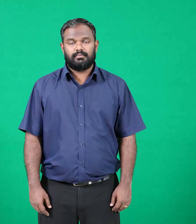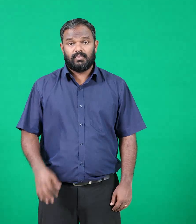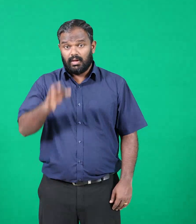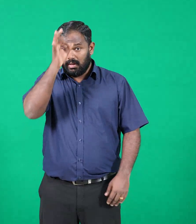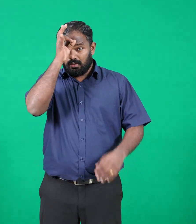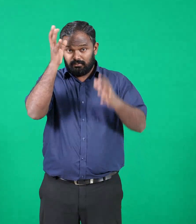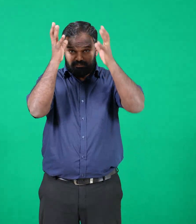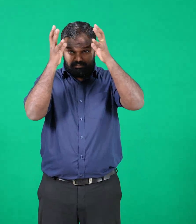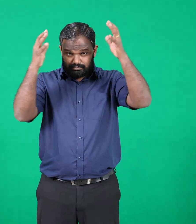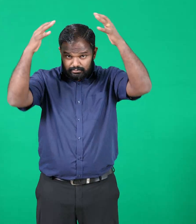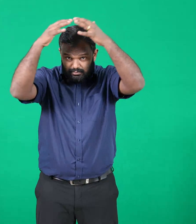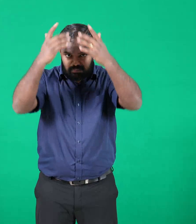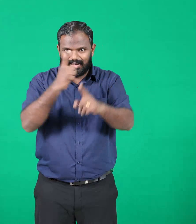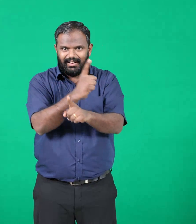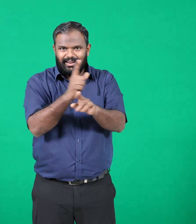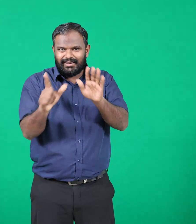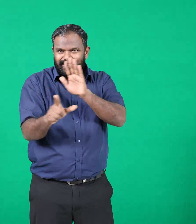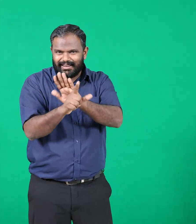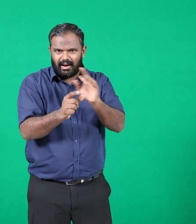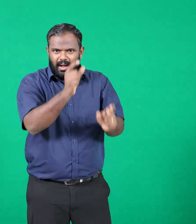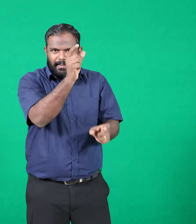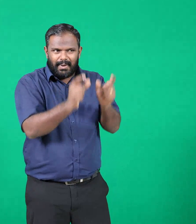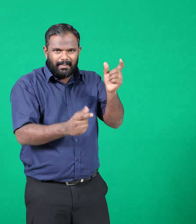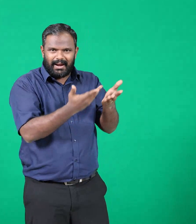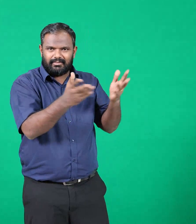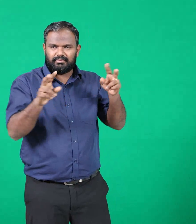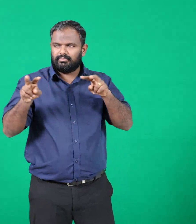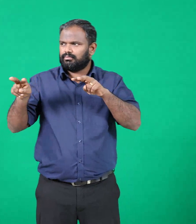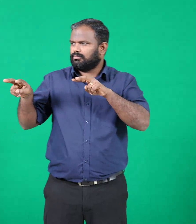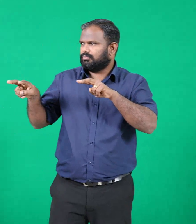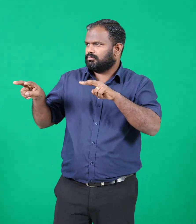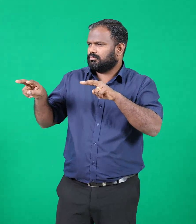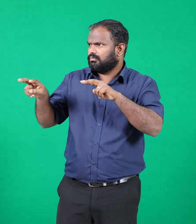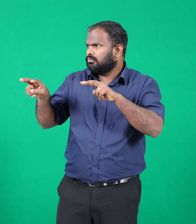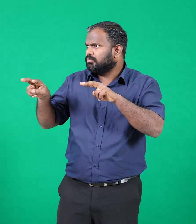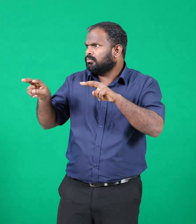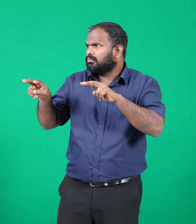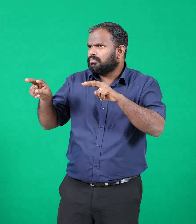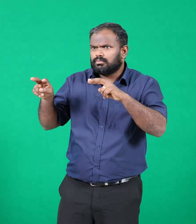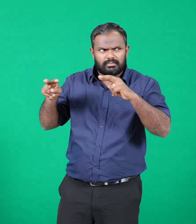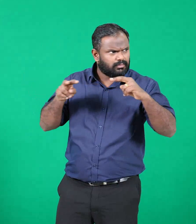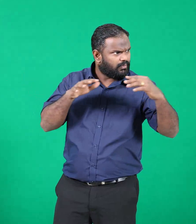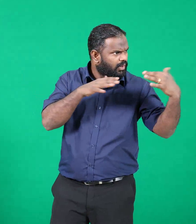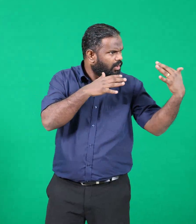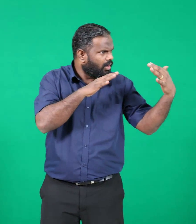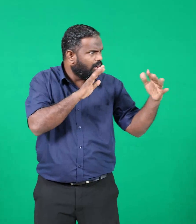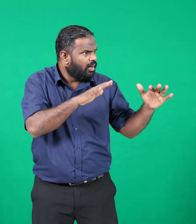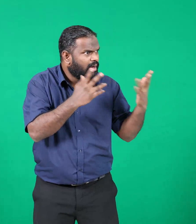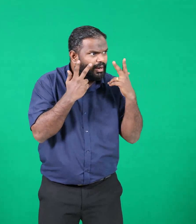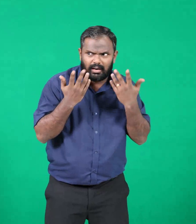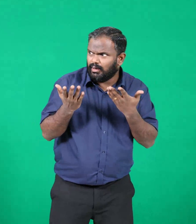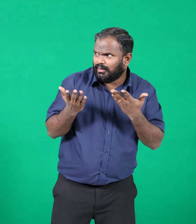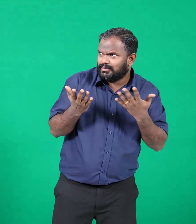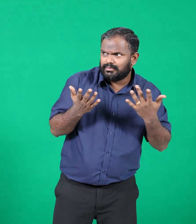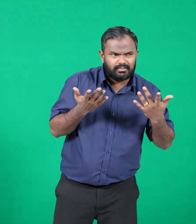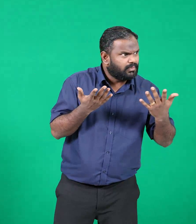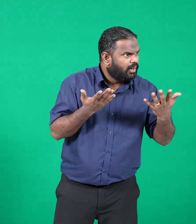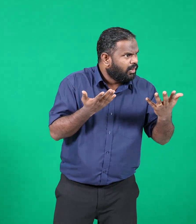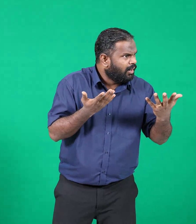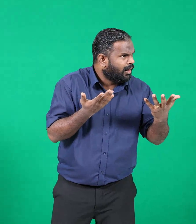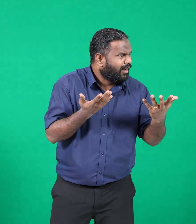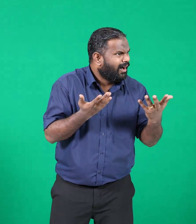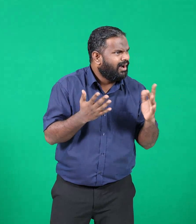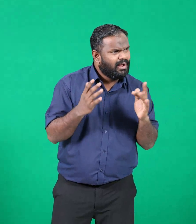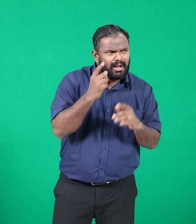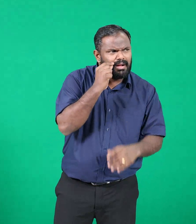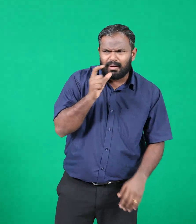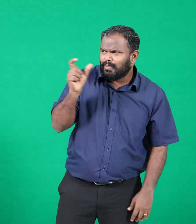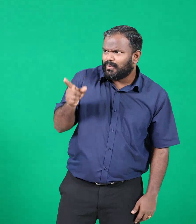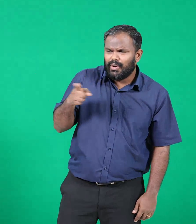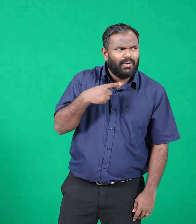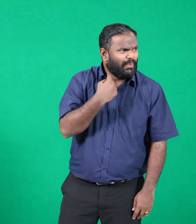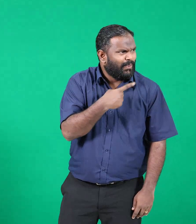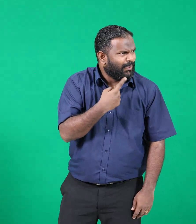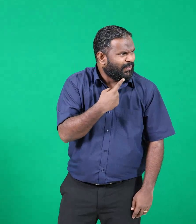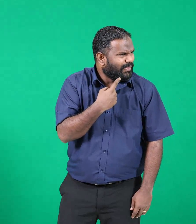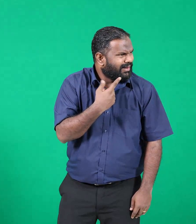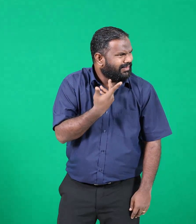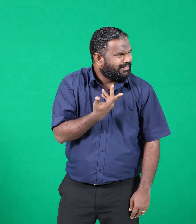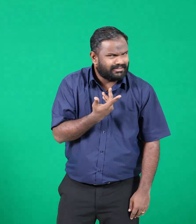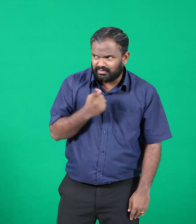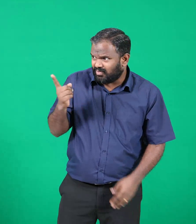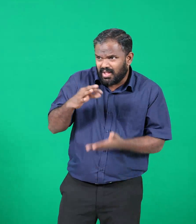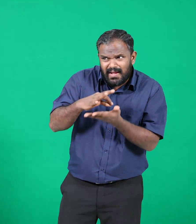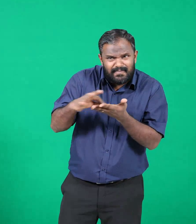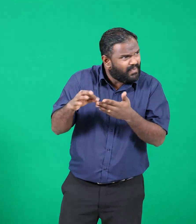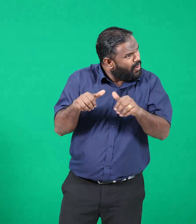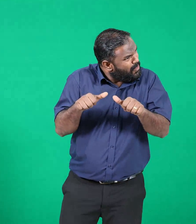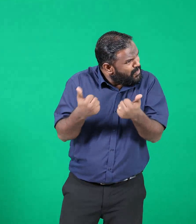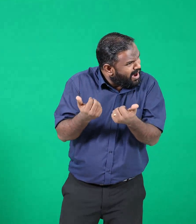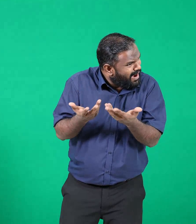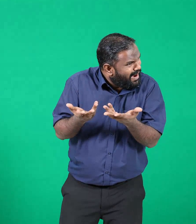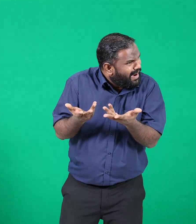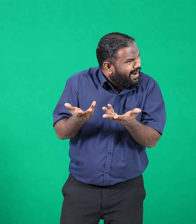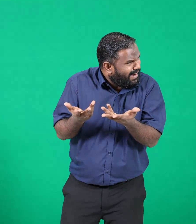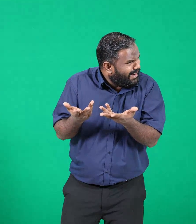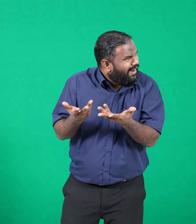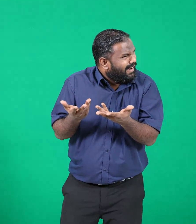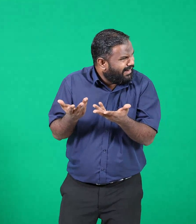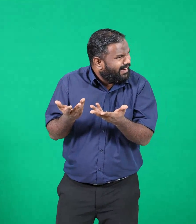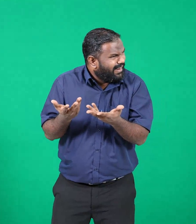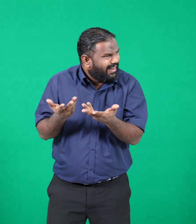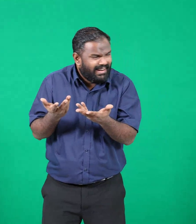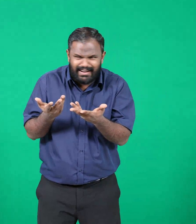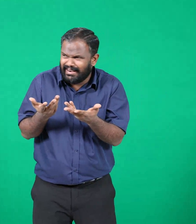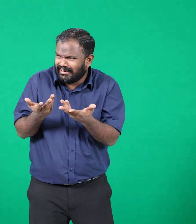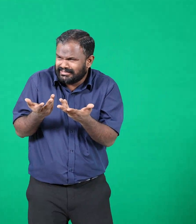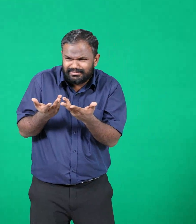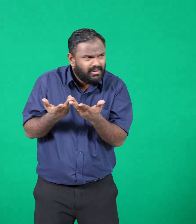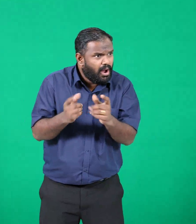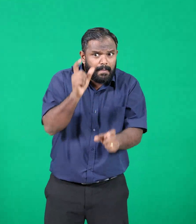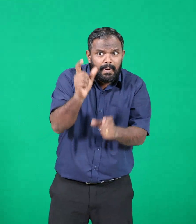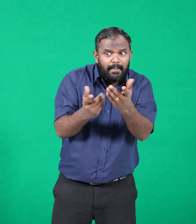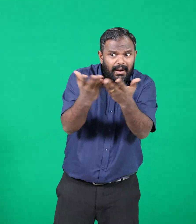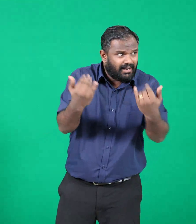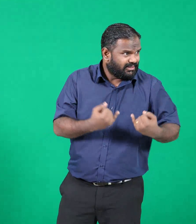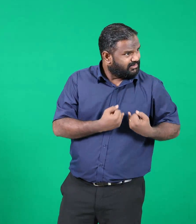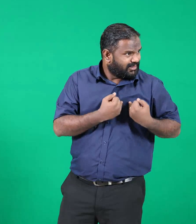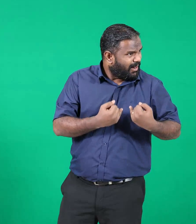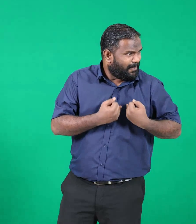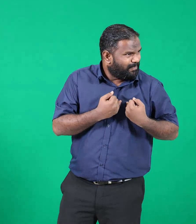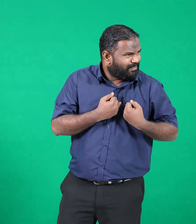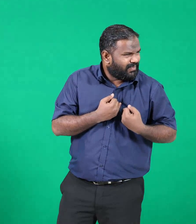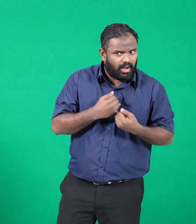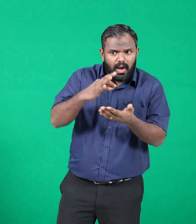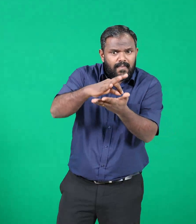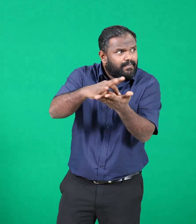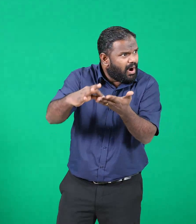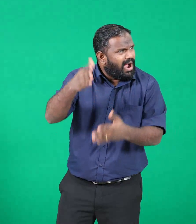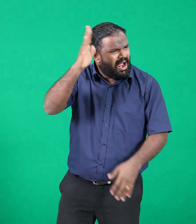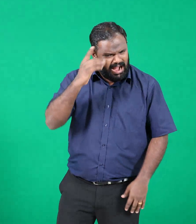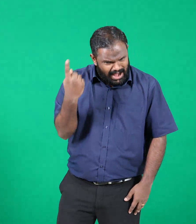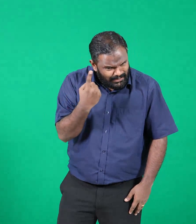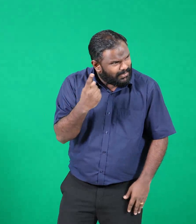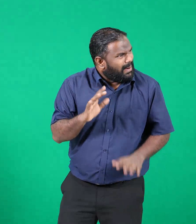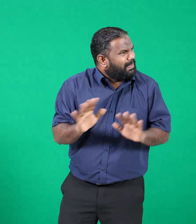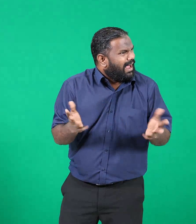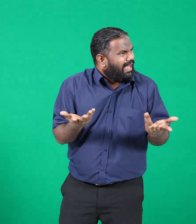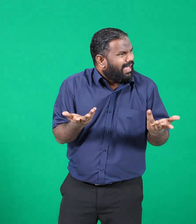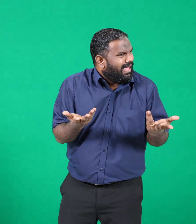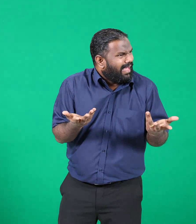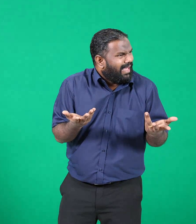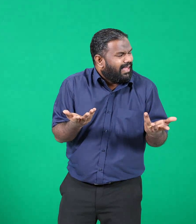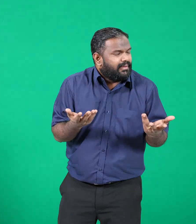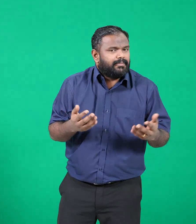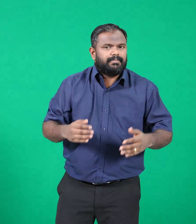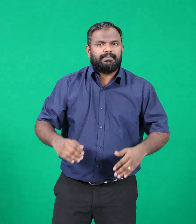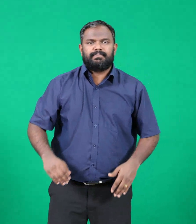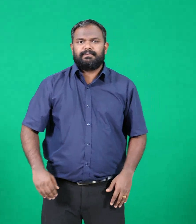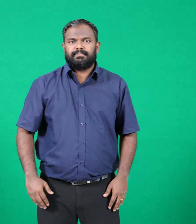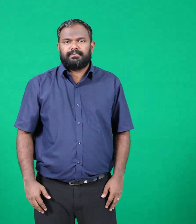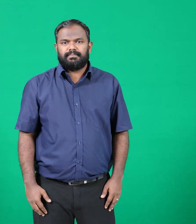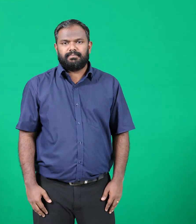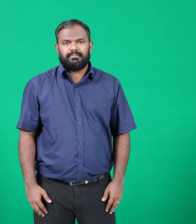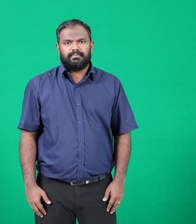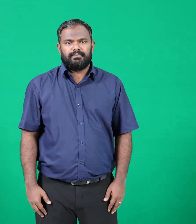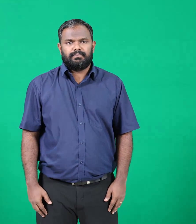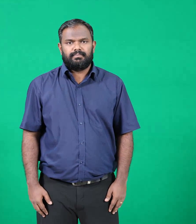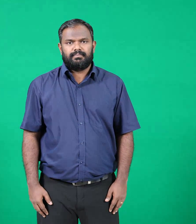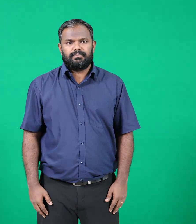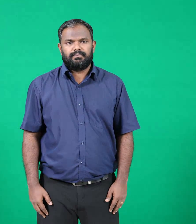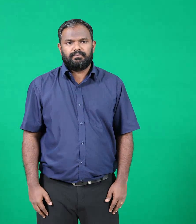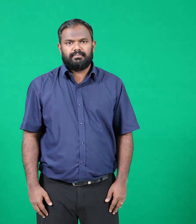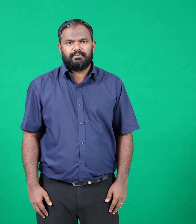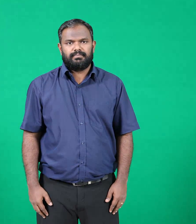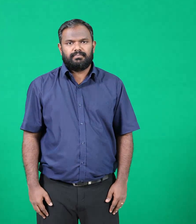But the scribes and Pharisees began thinking to themselves, "Who is this man who speaks blasphemy? Who can forgive sins but God alone?"